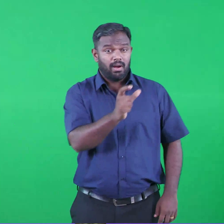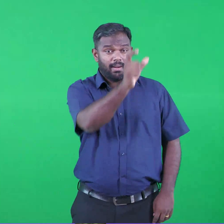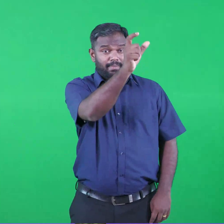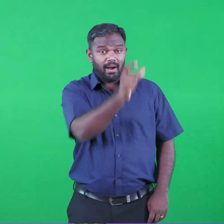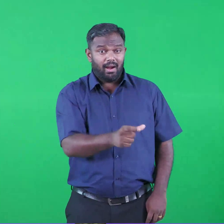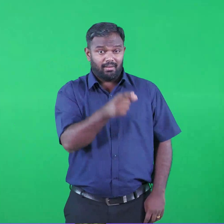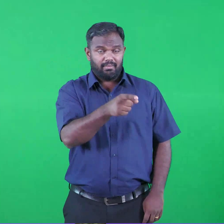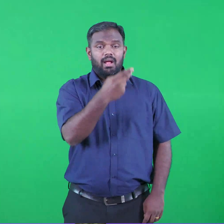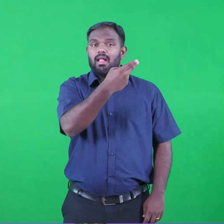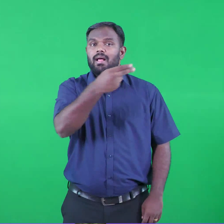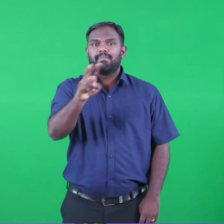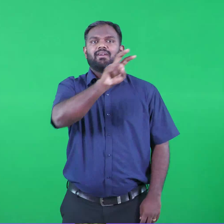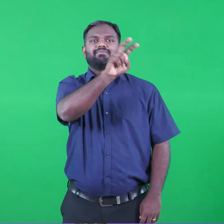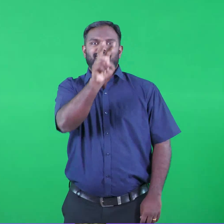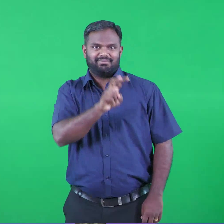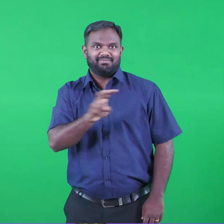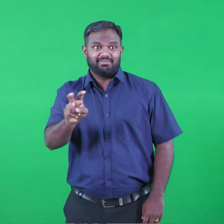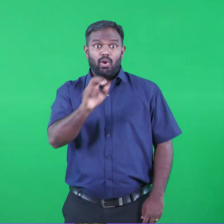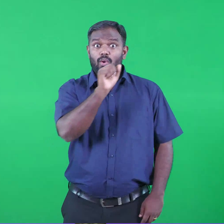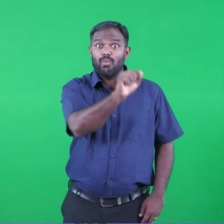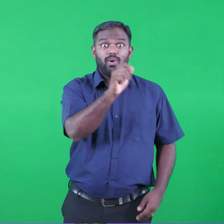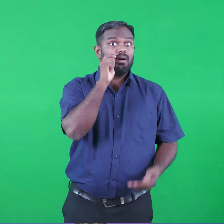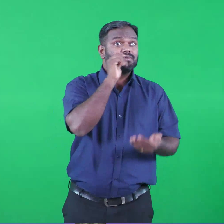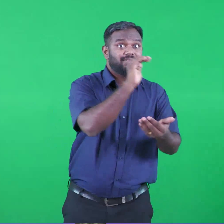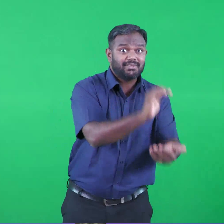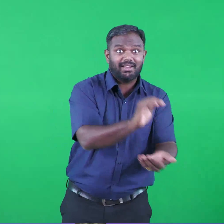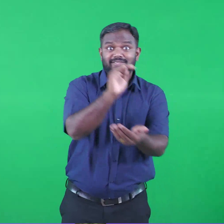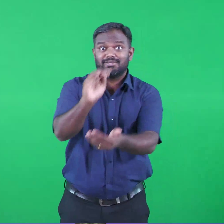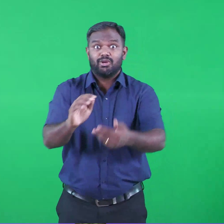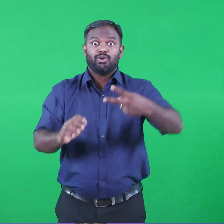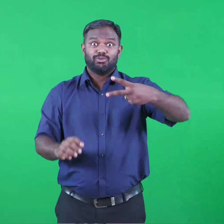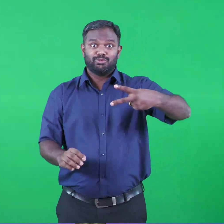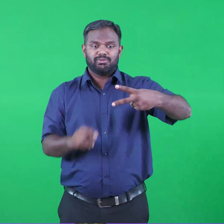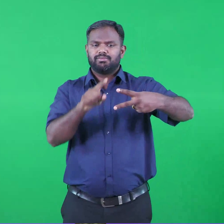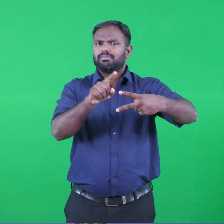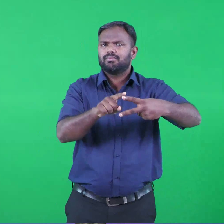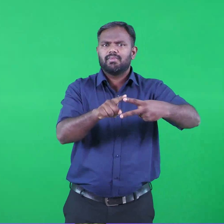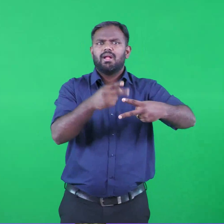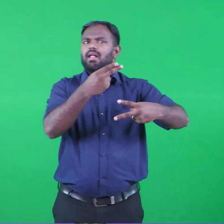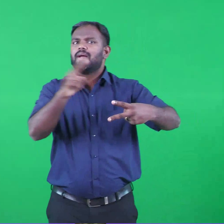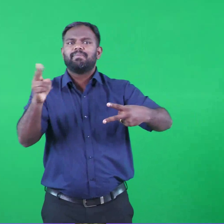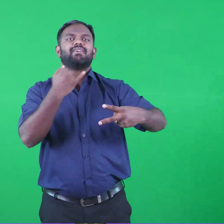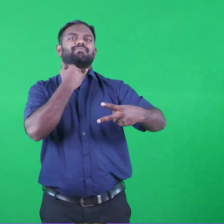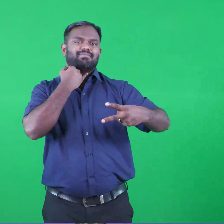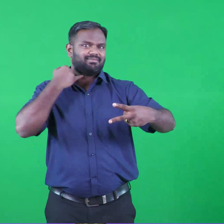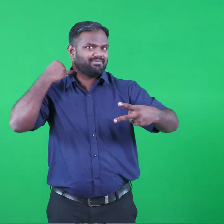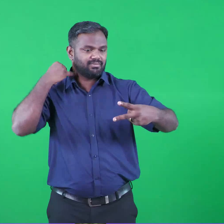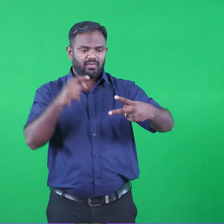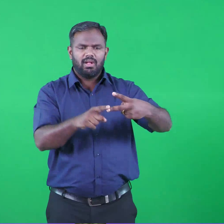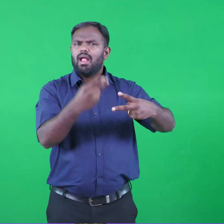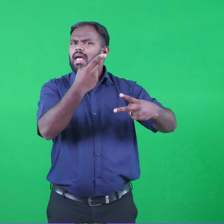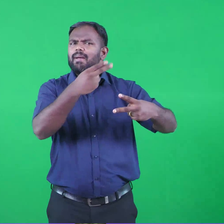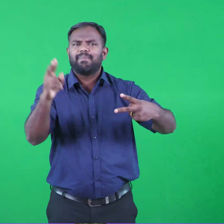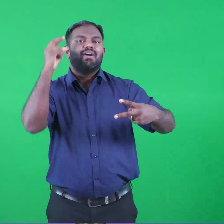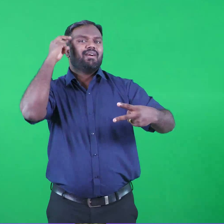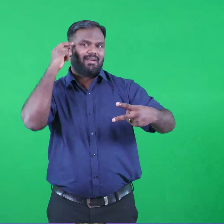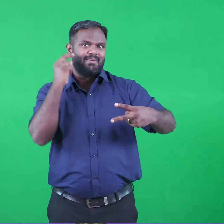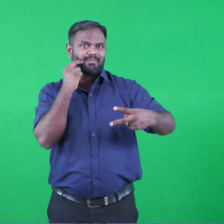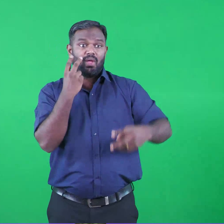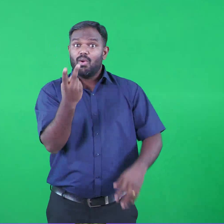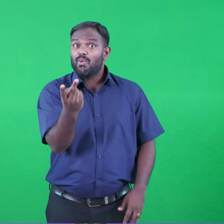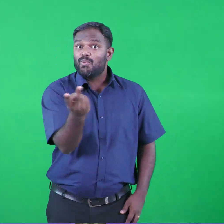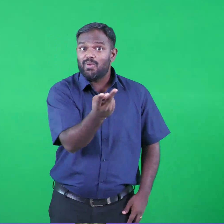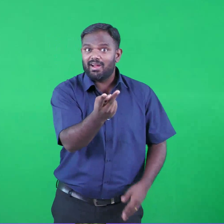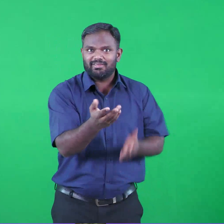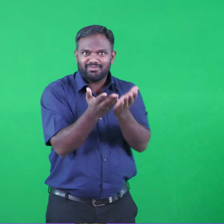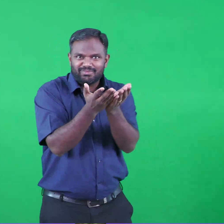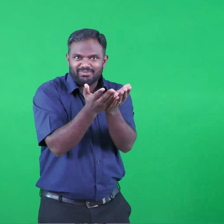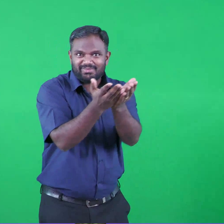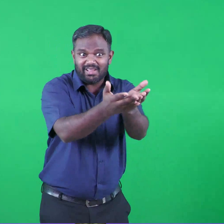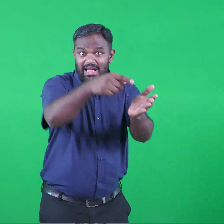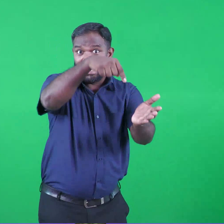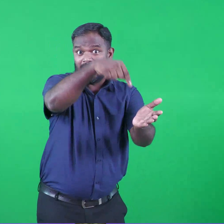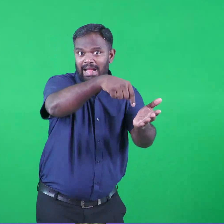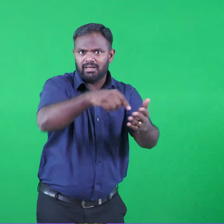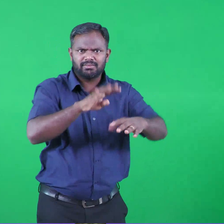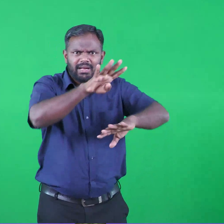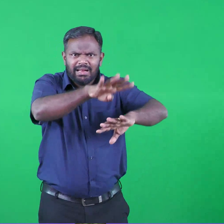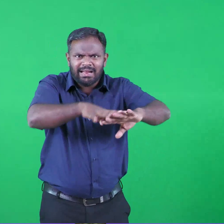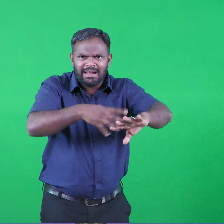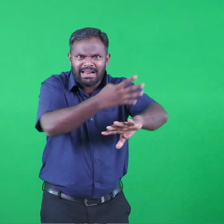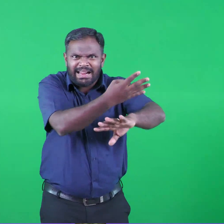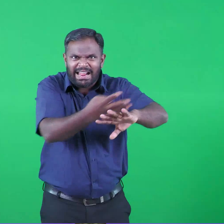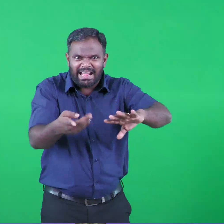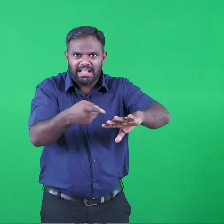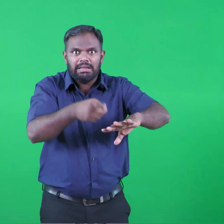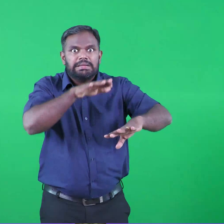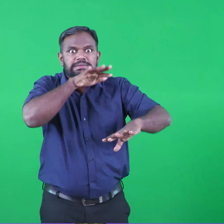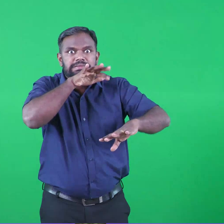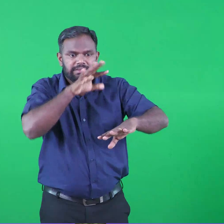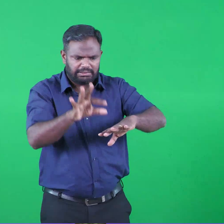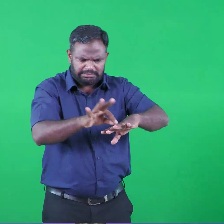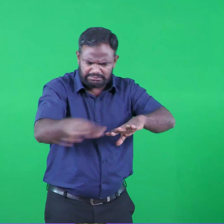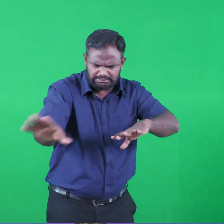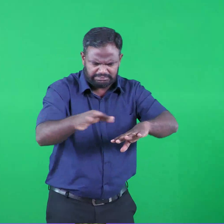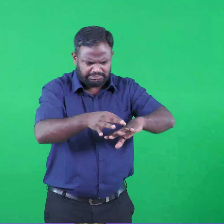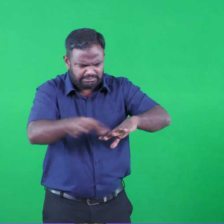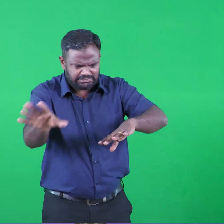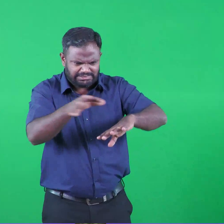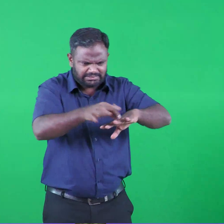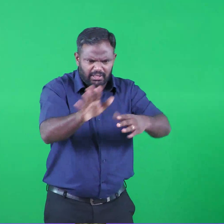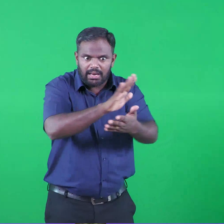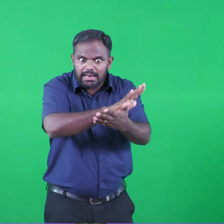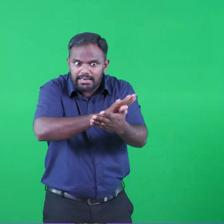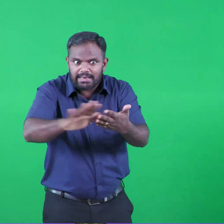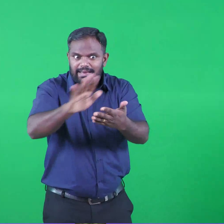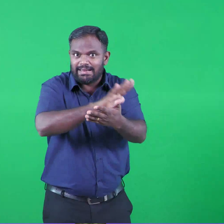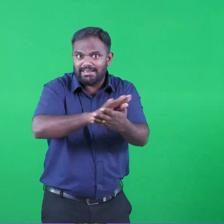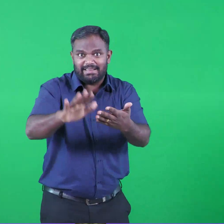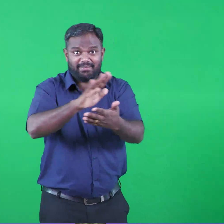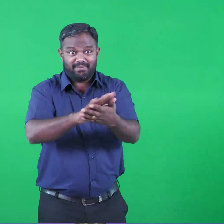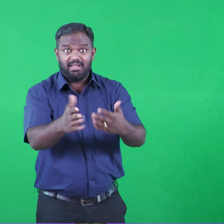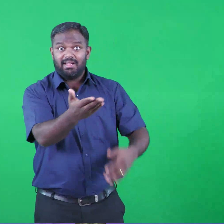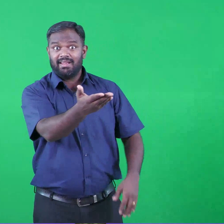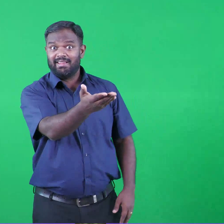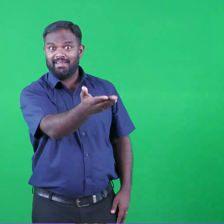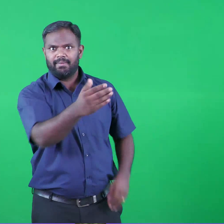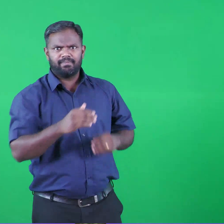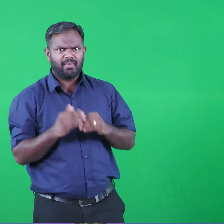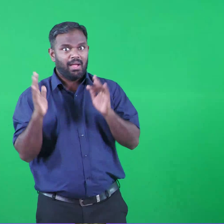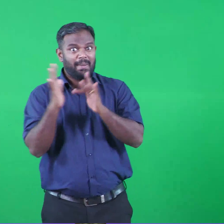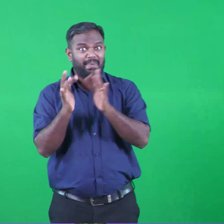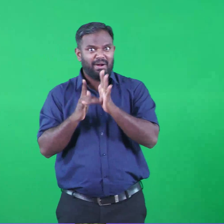They were in a boat, mending their nets.